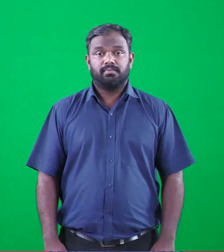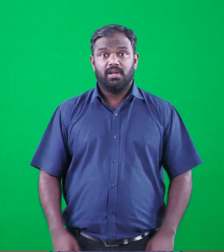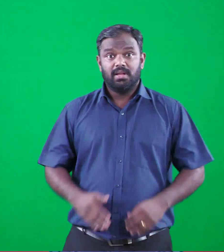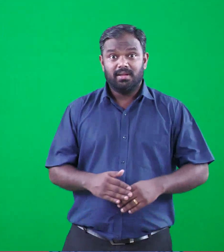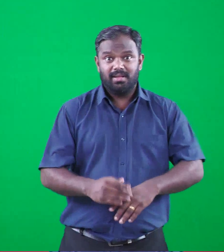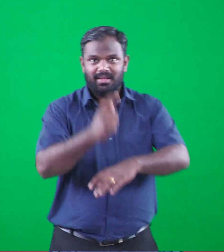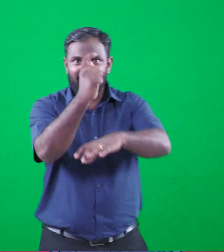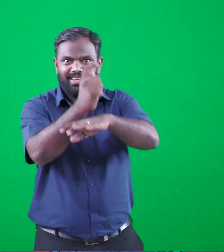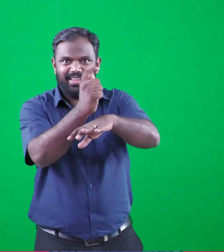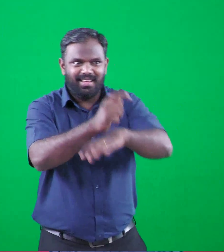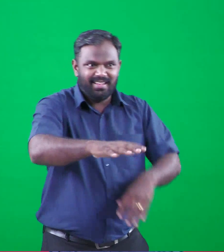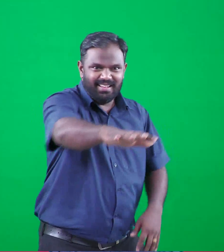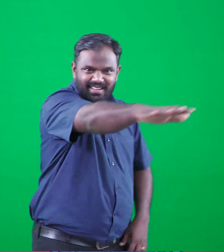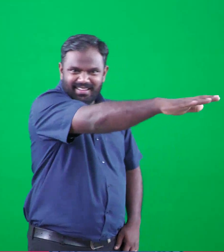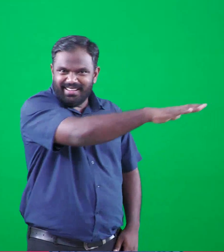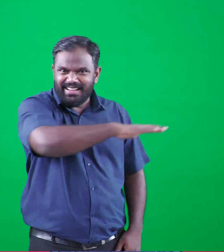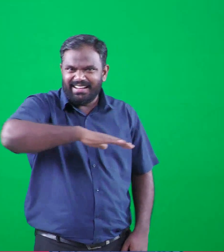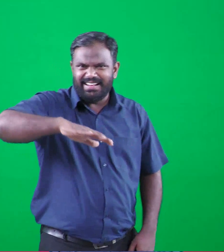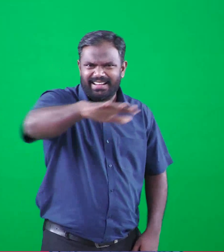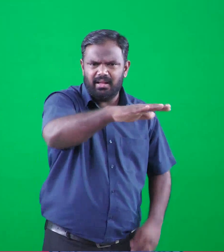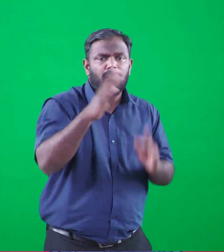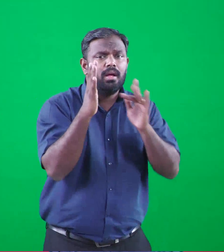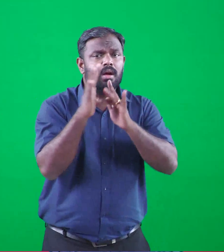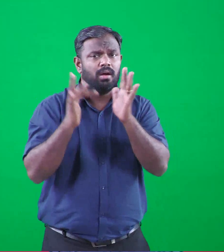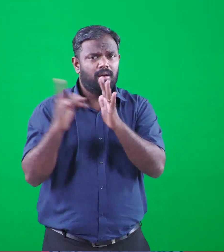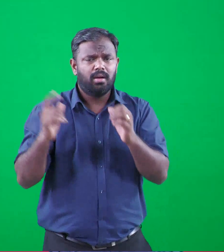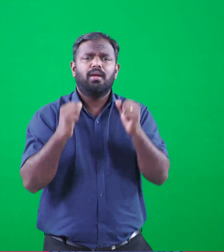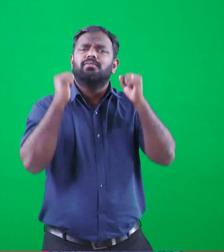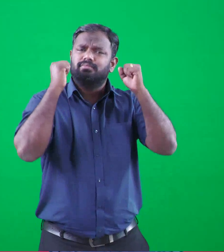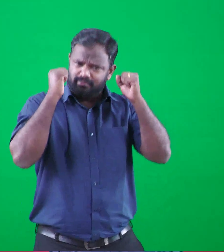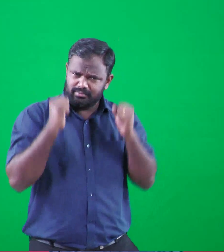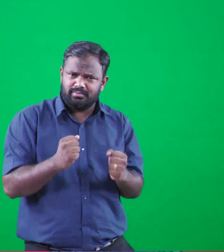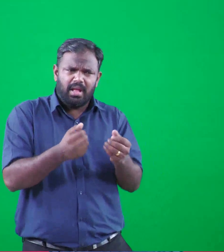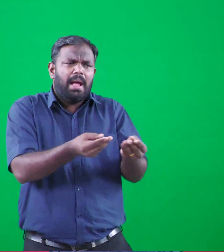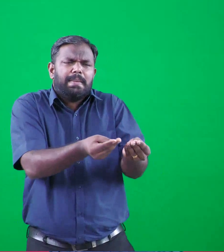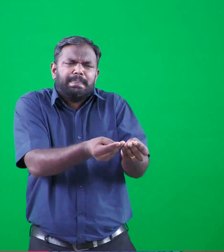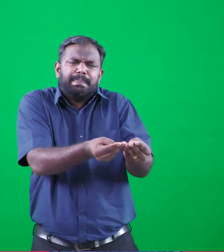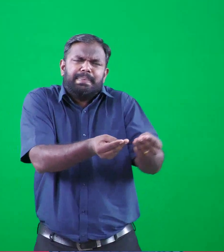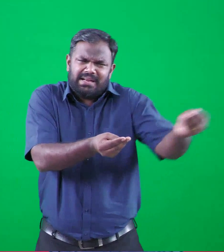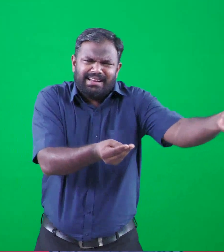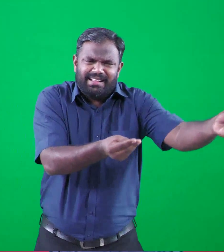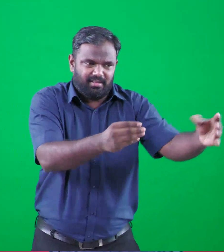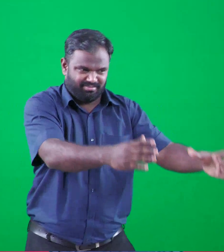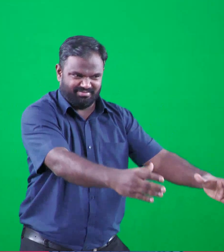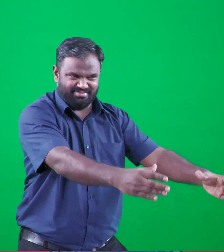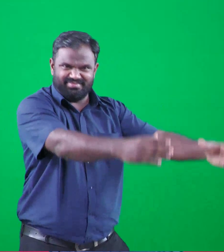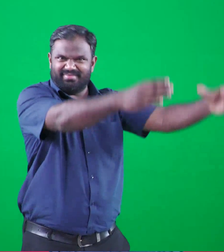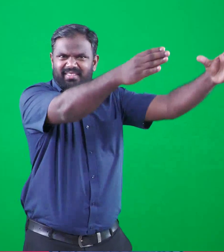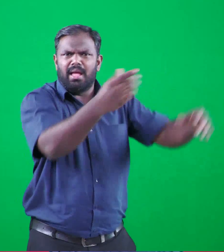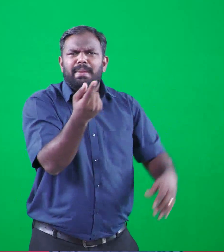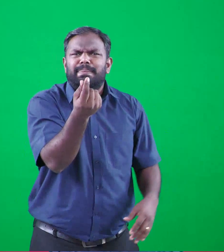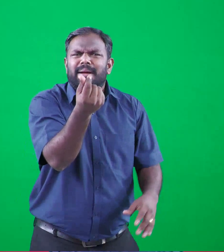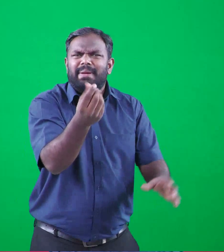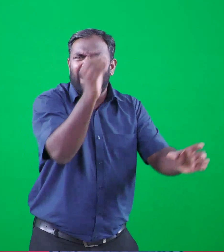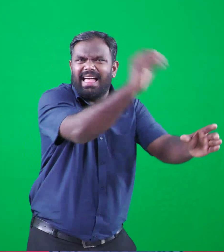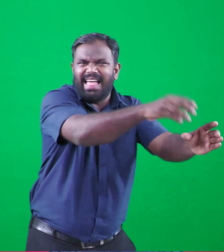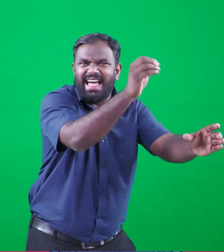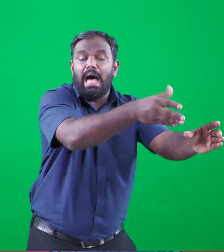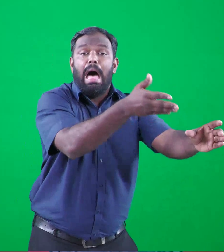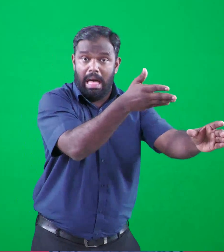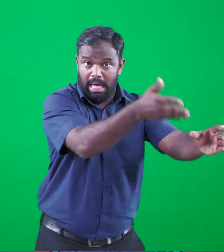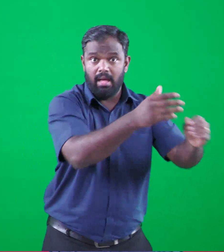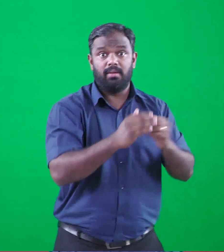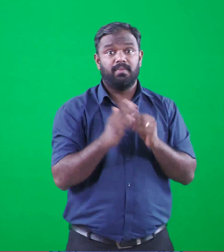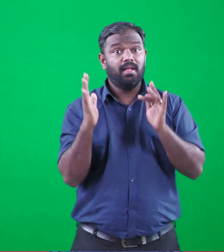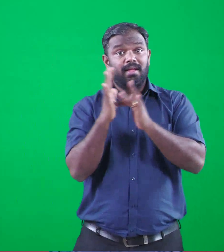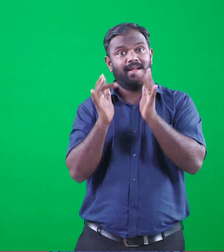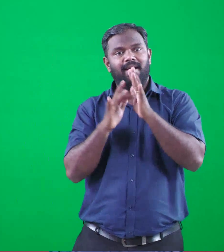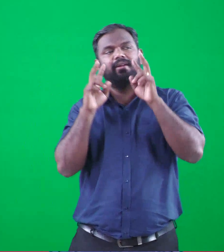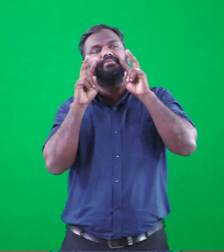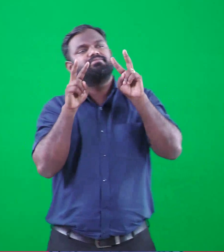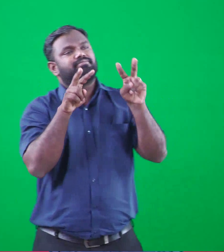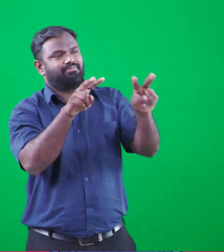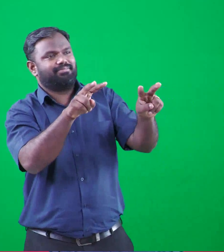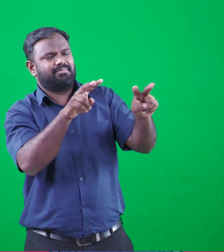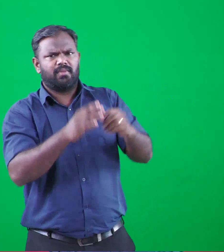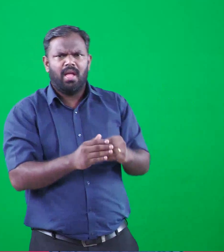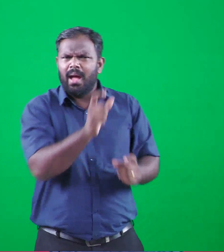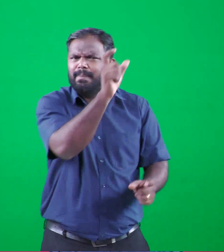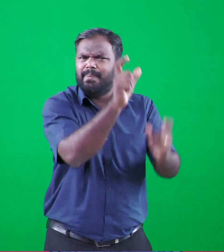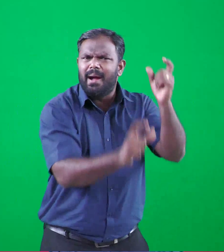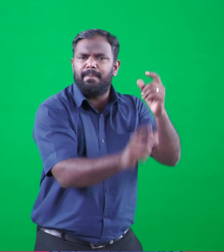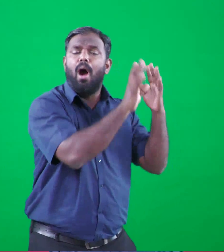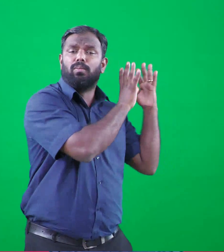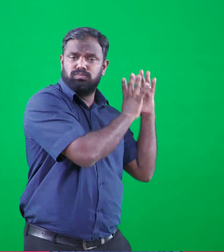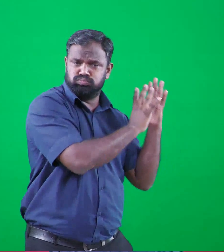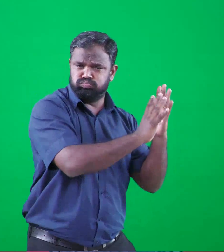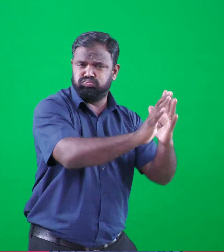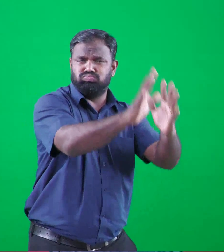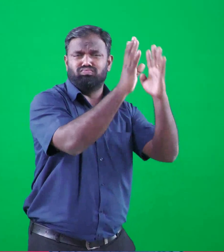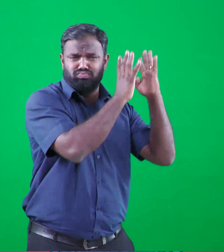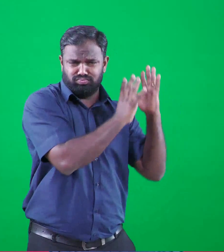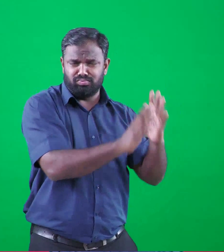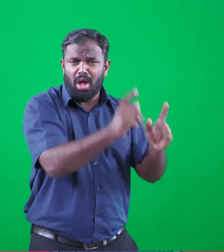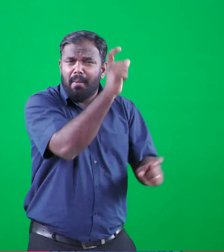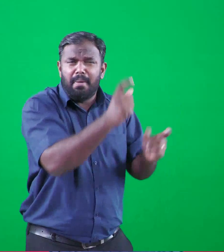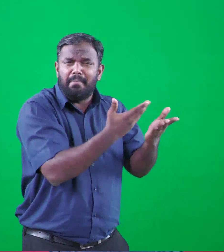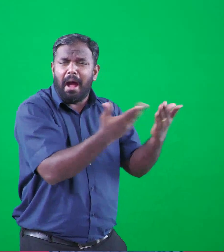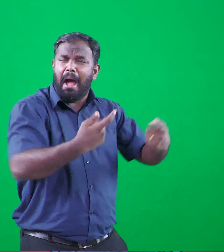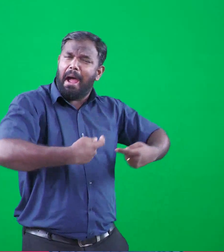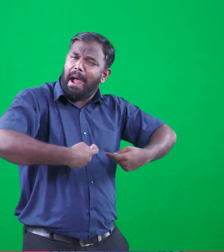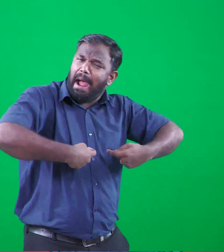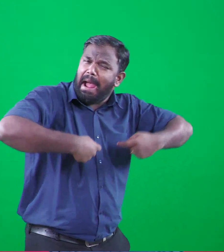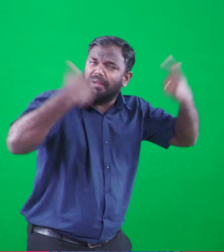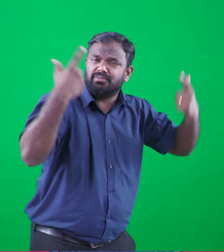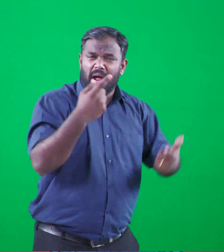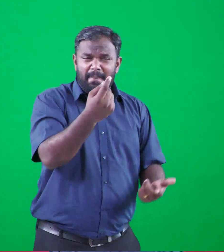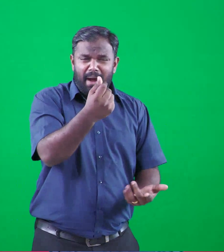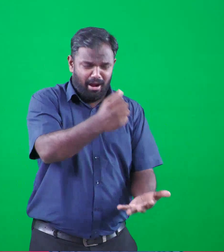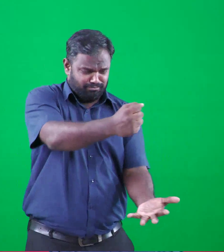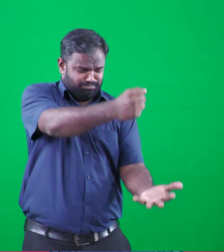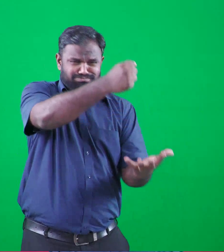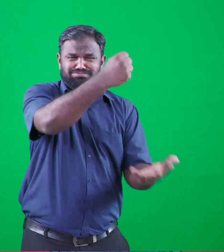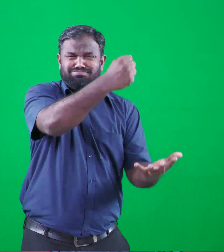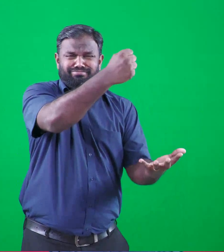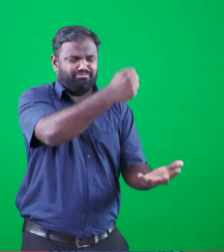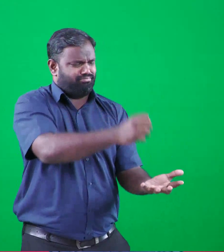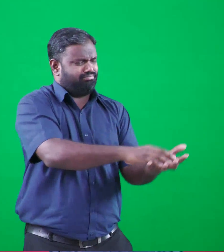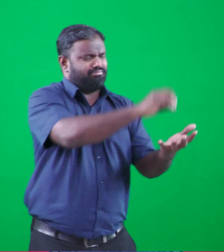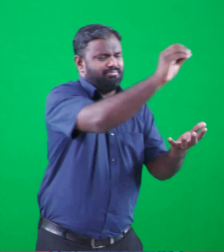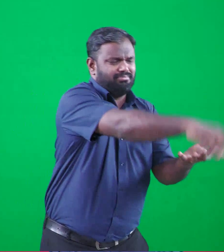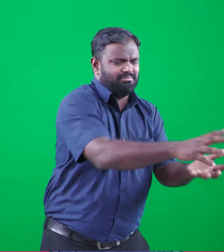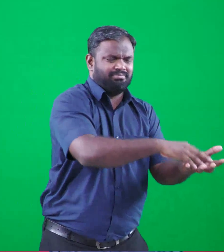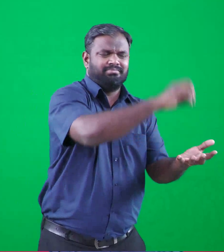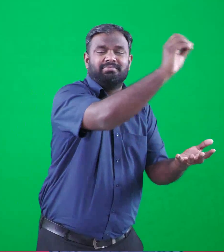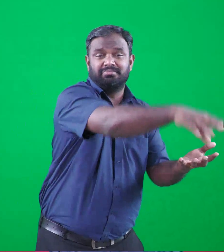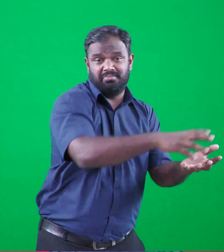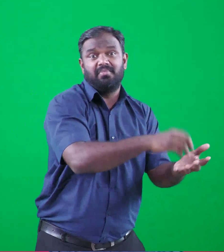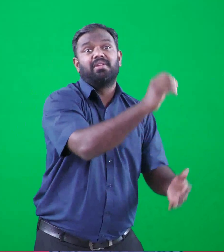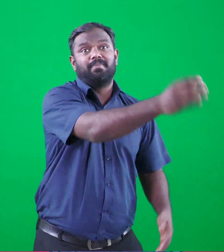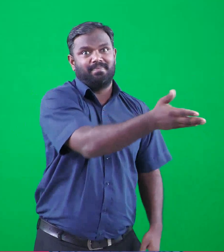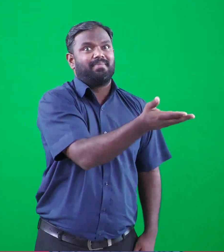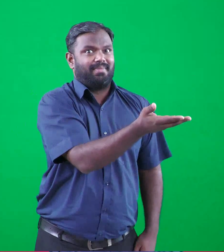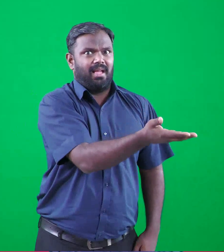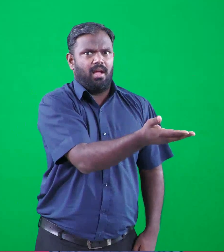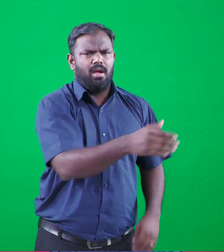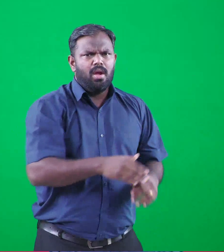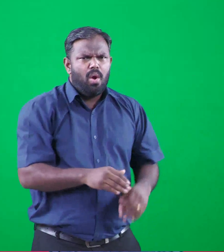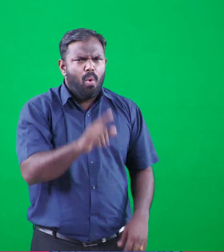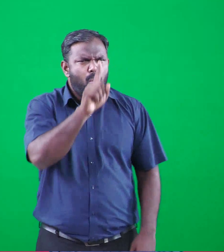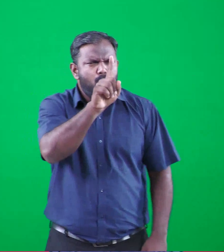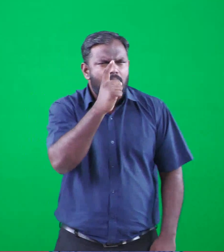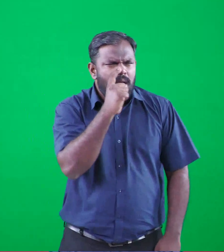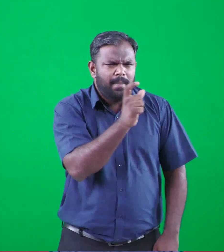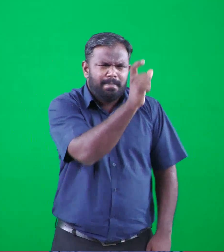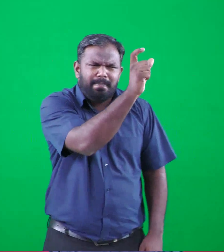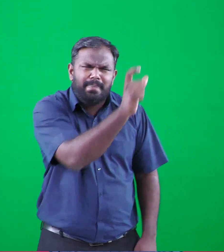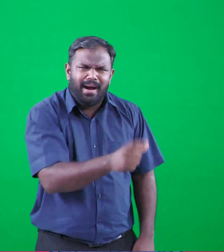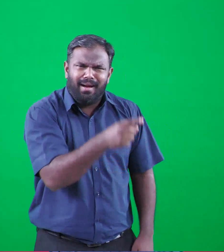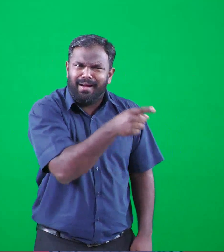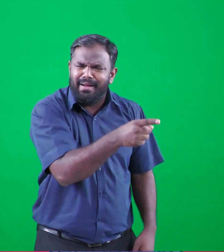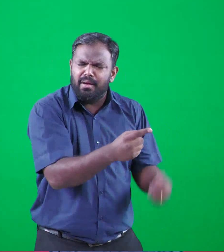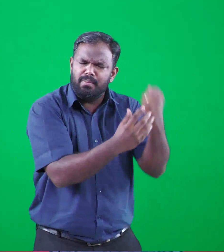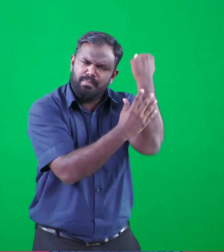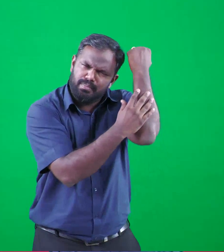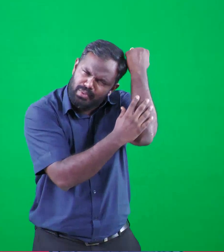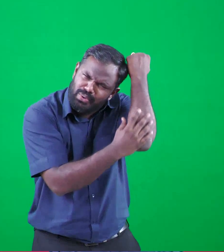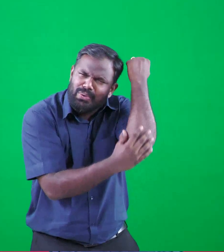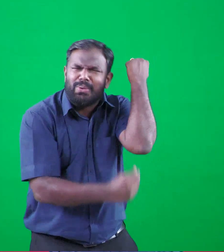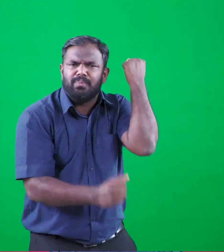As Jesus was sitting opposite the treasury, He watched the crowd putting money into it. And many rich people put in large amounts.